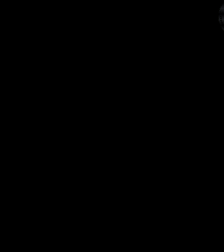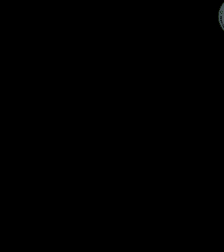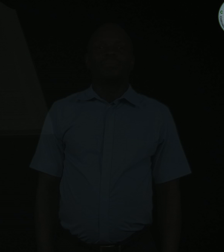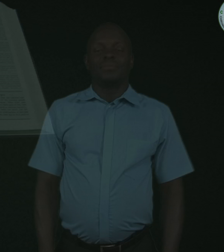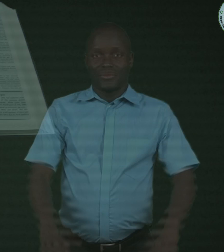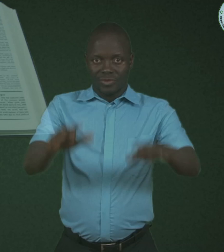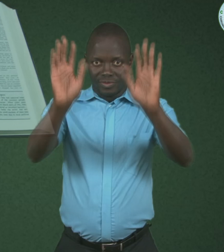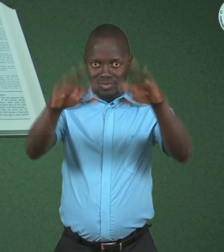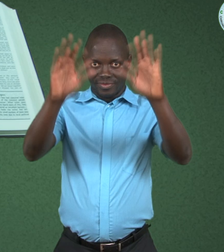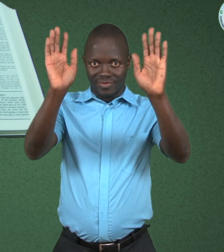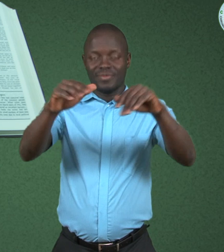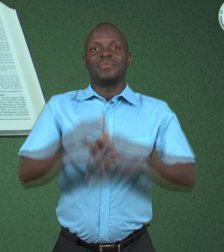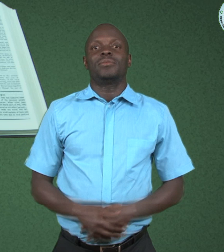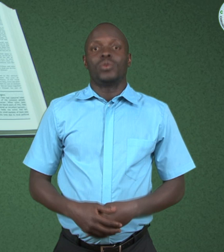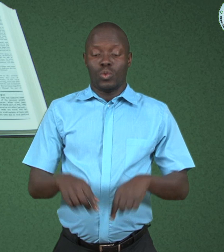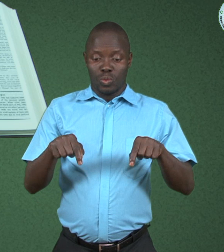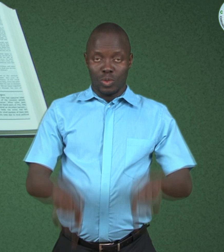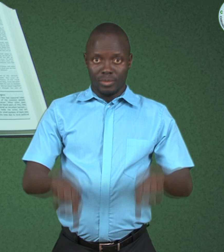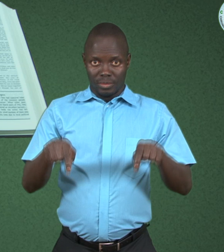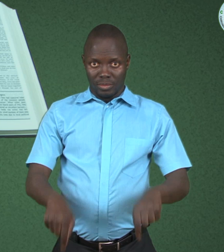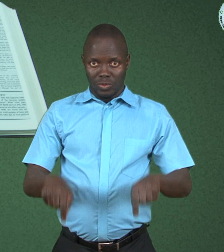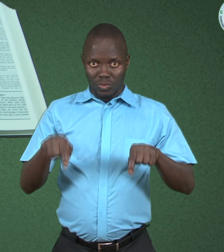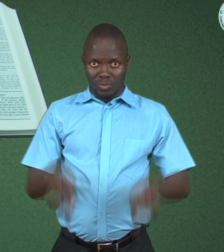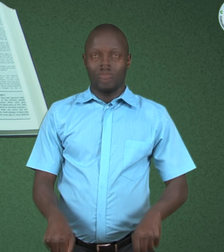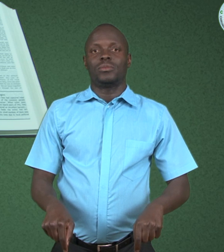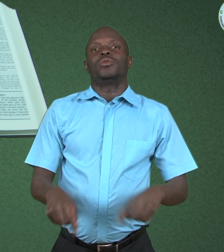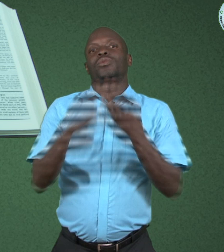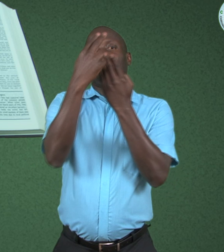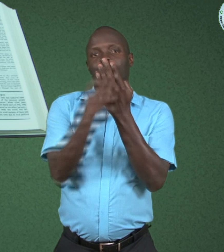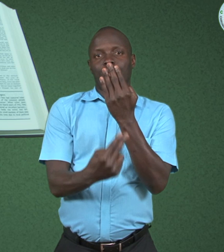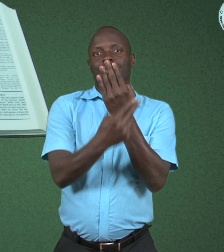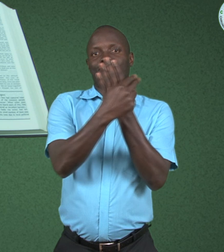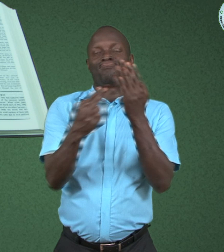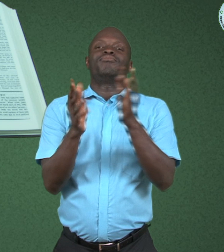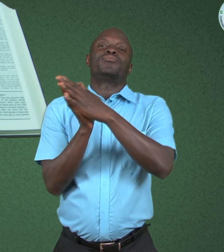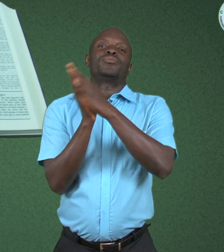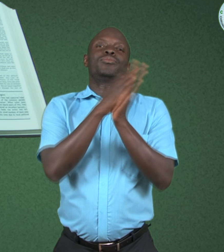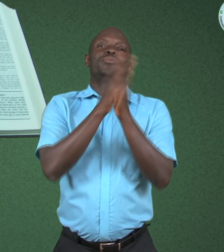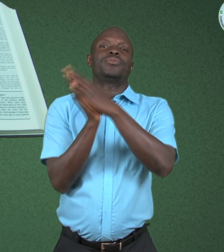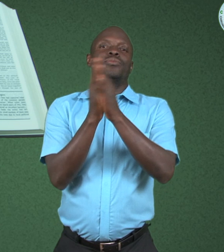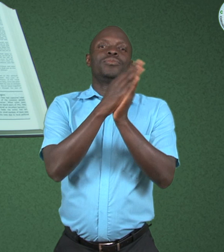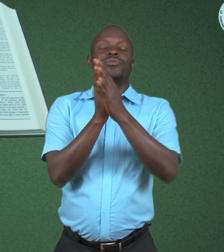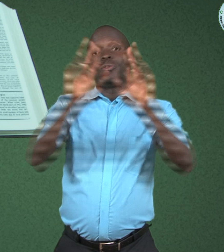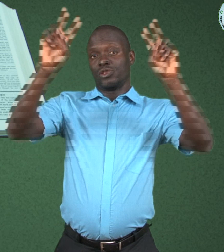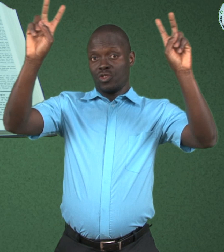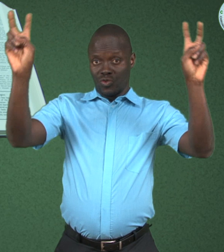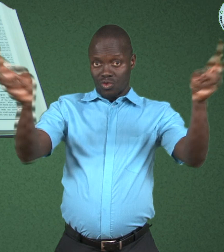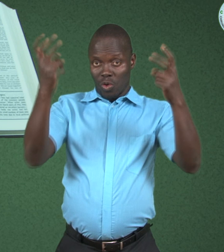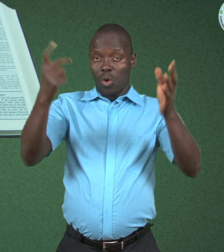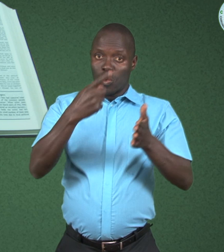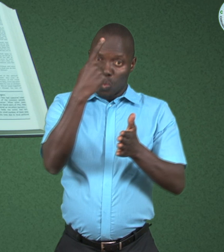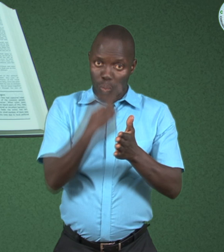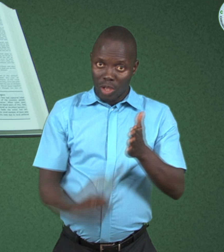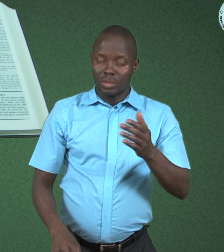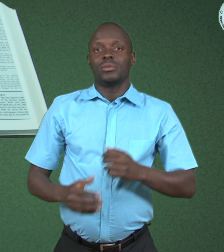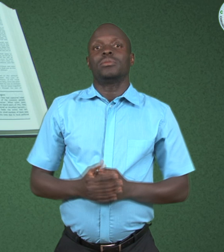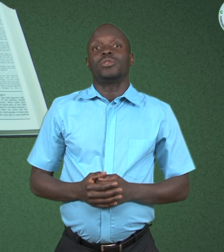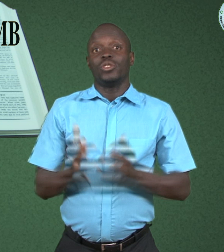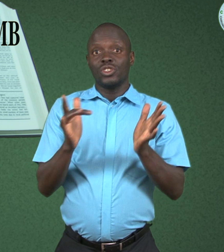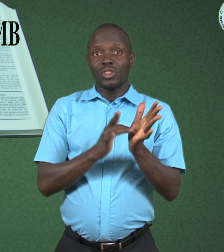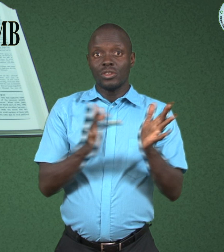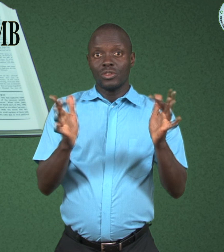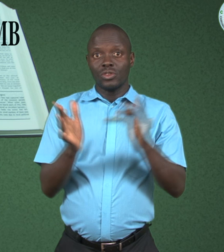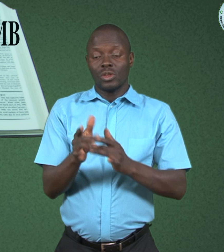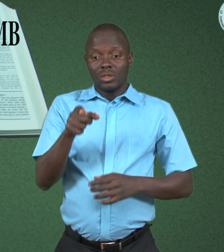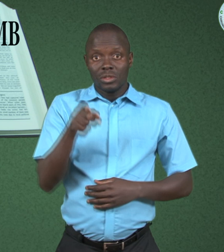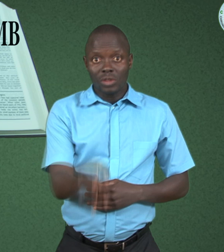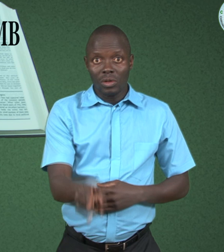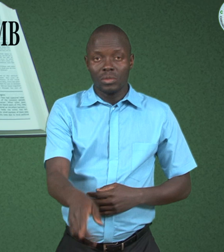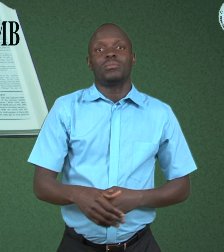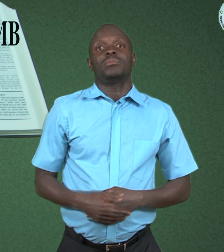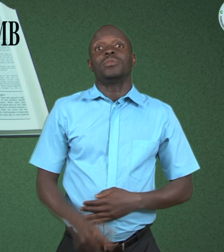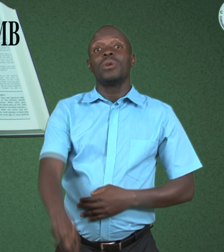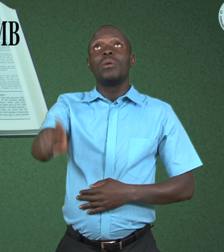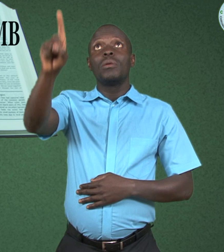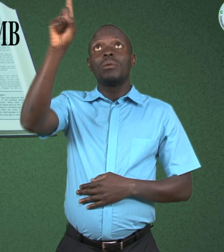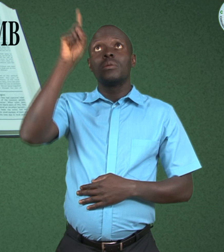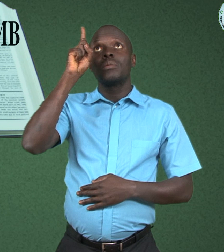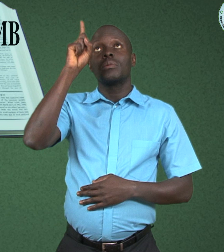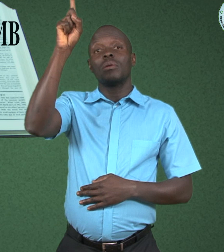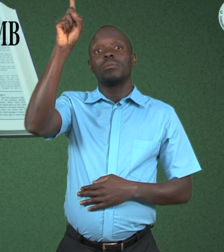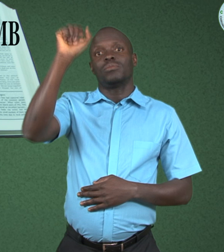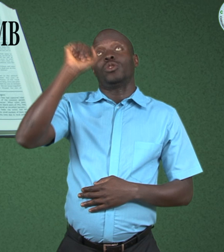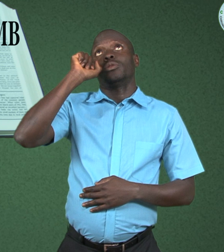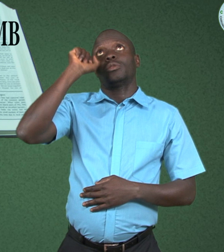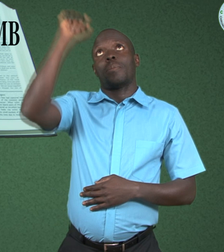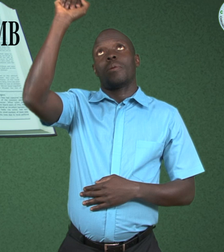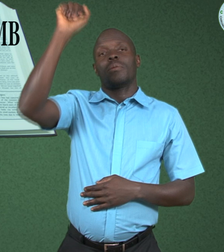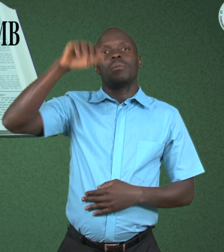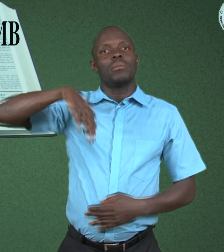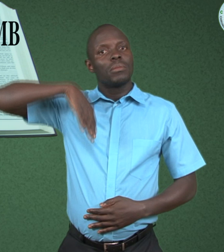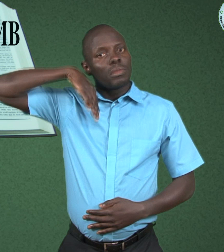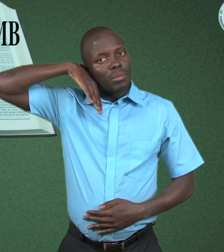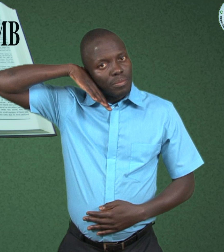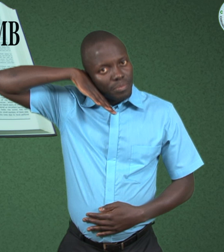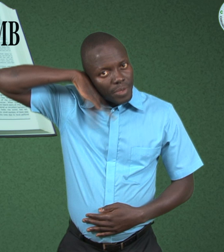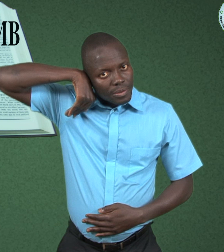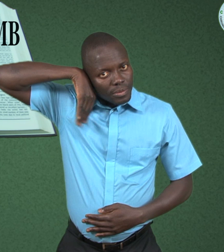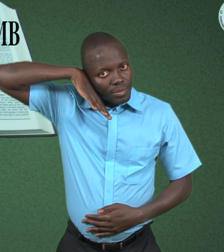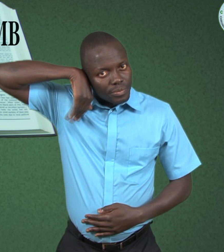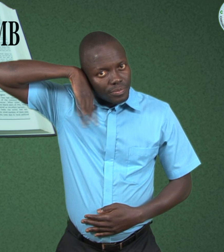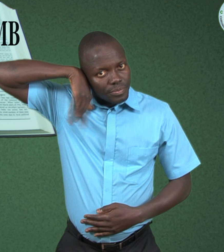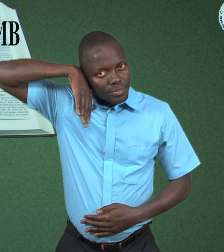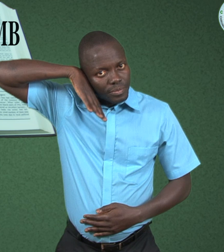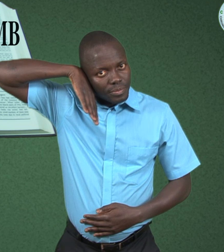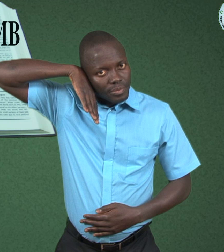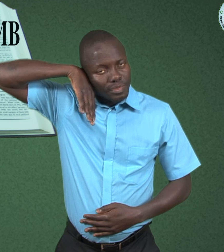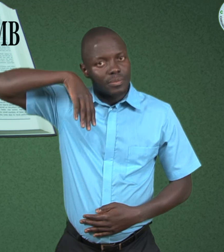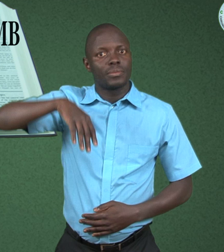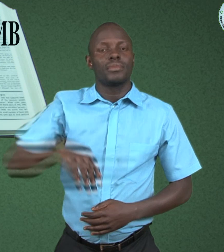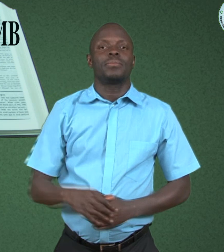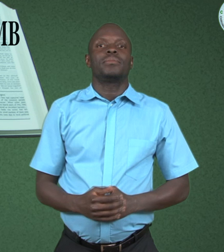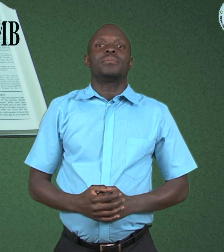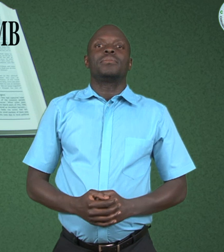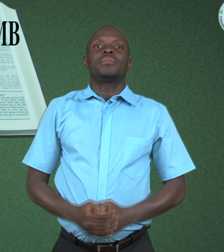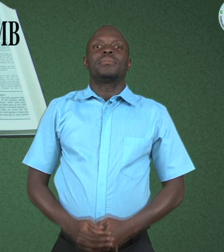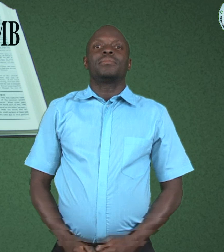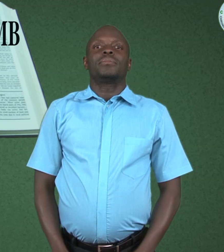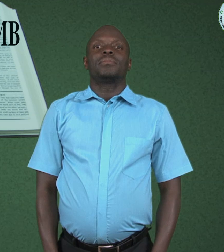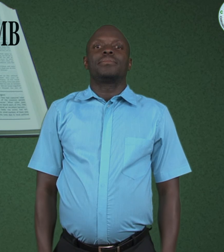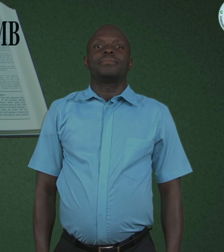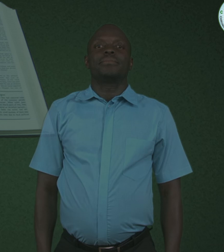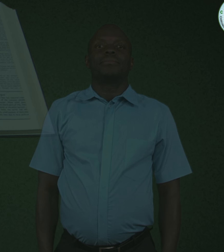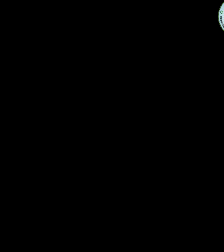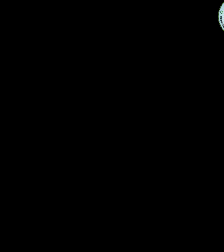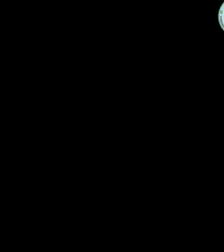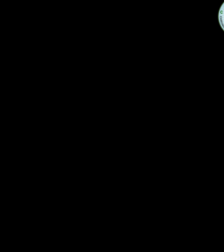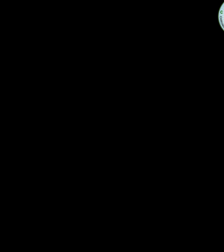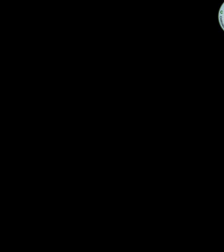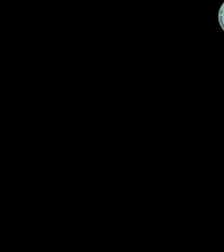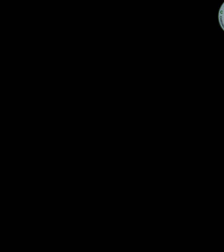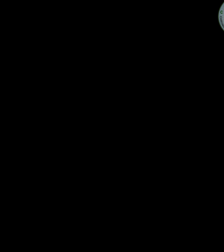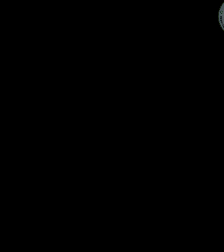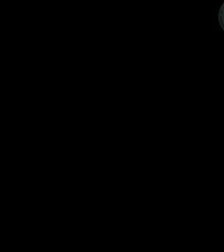Jesus - lamb of God